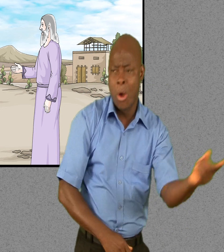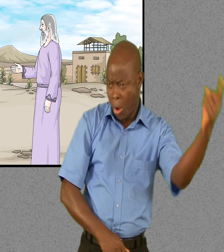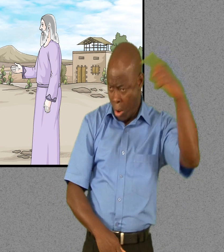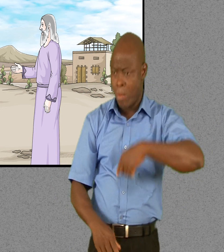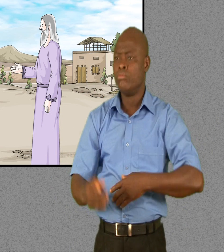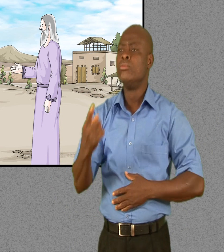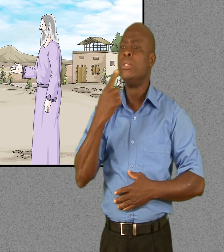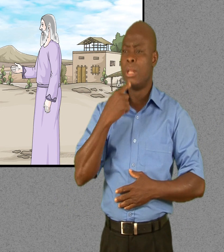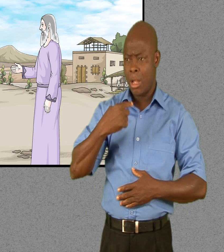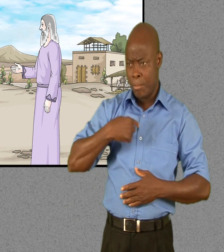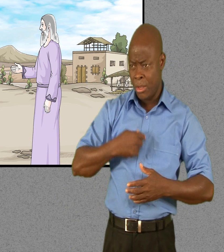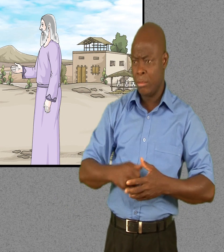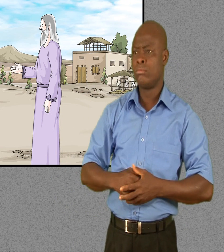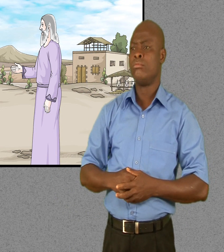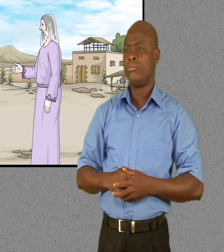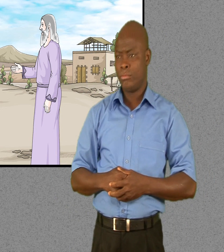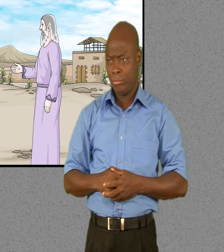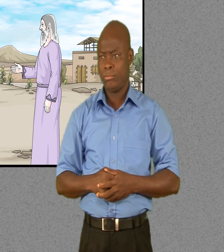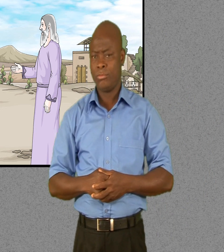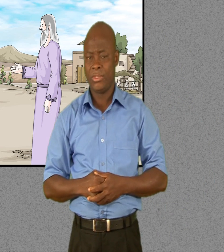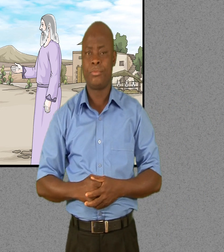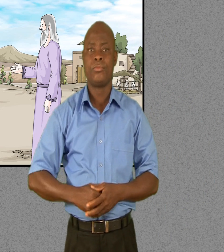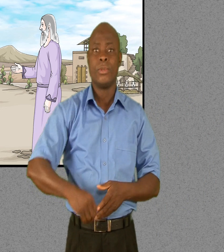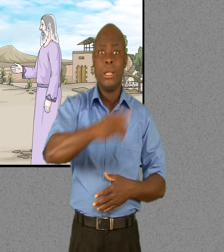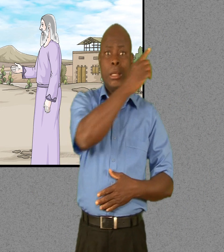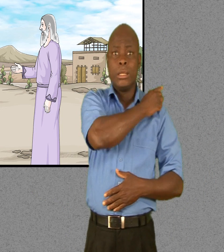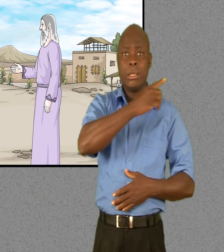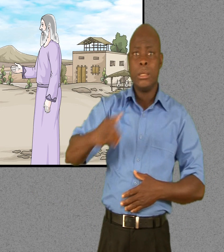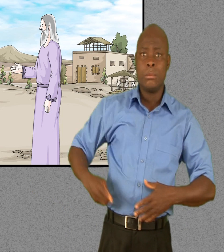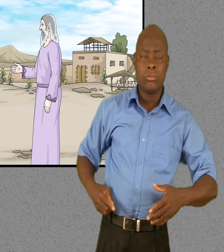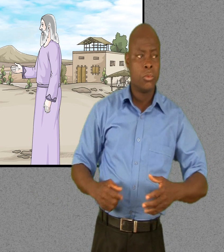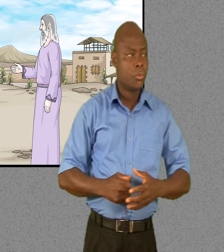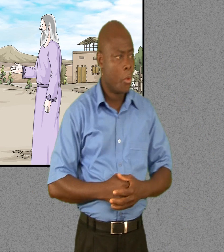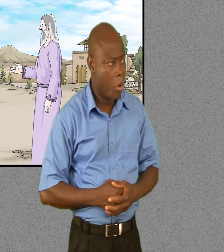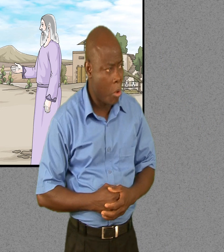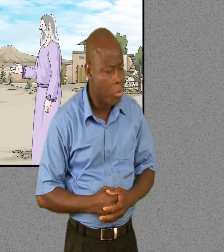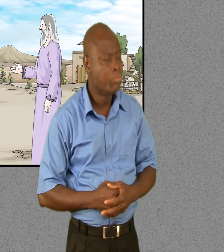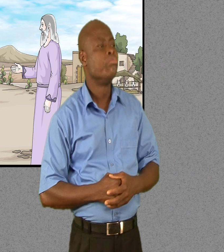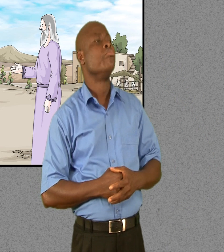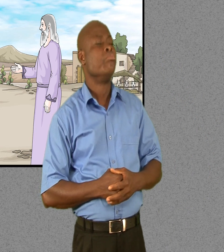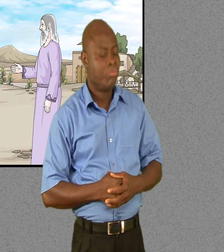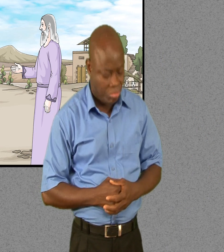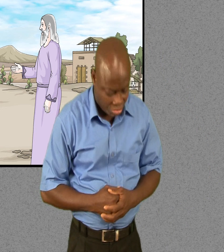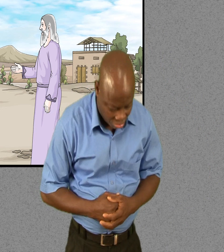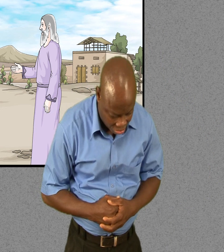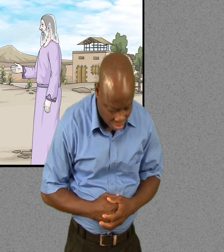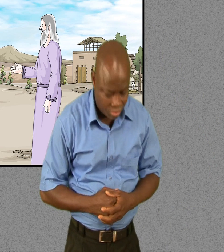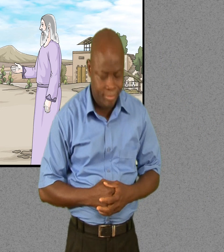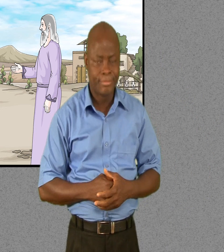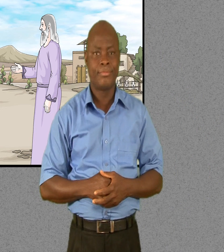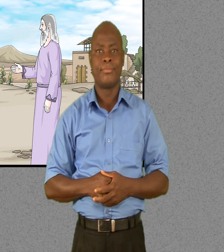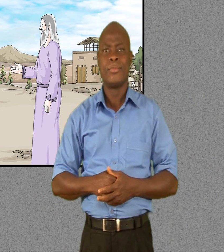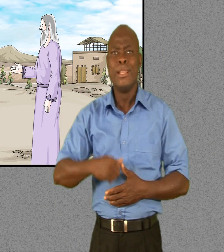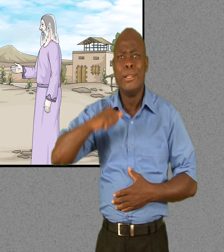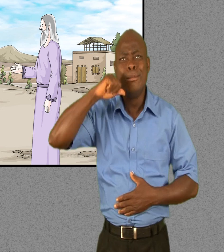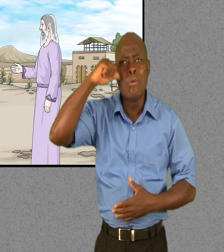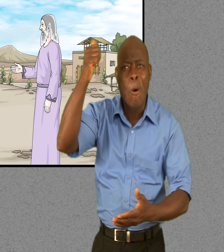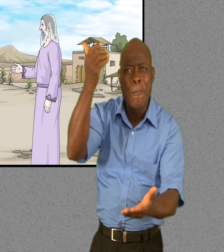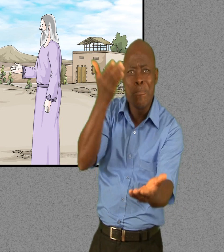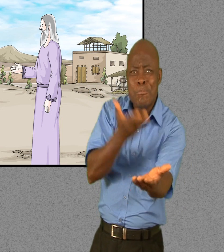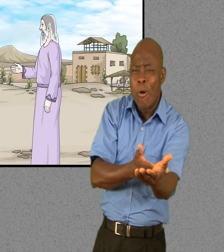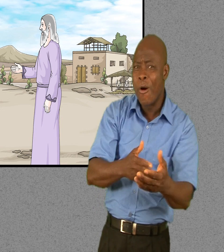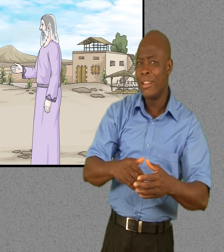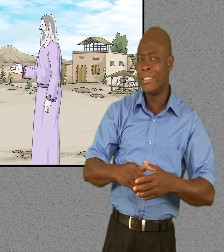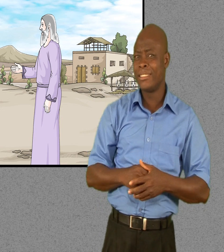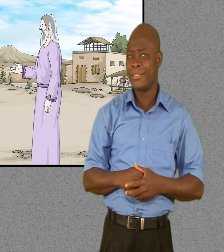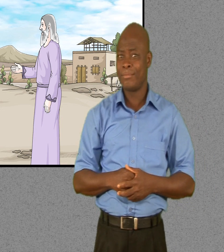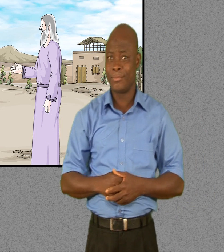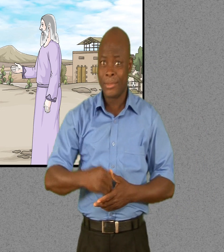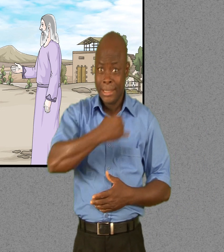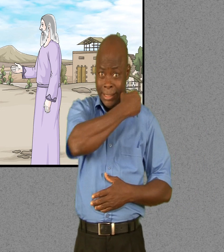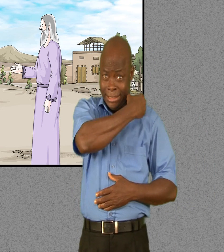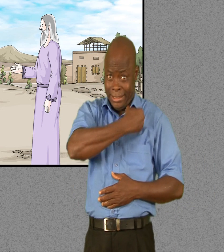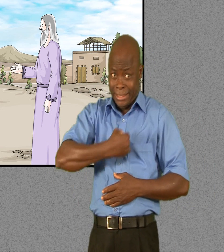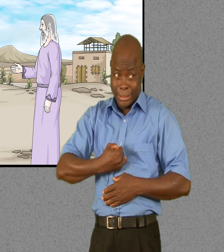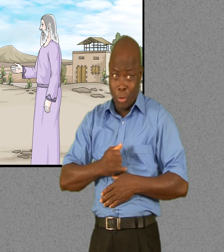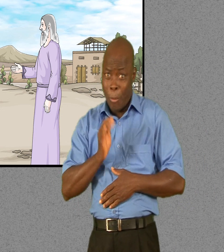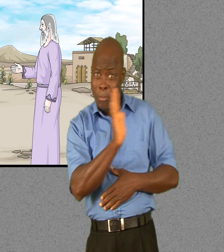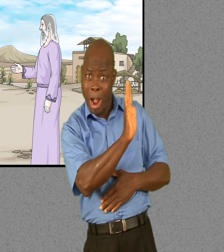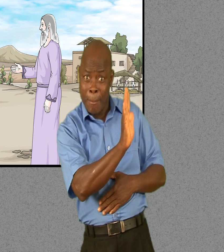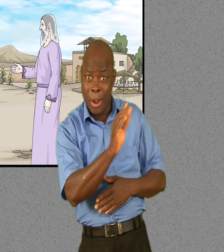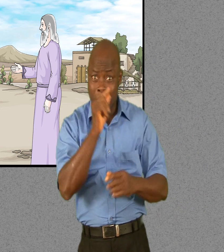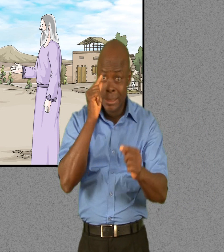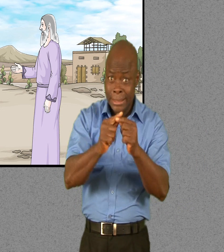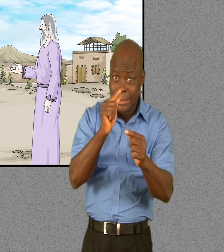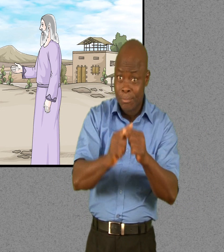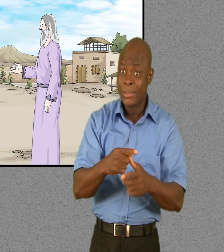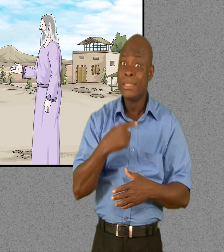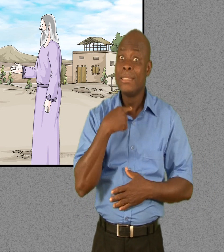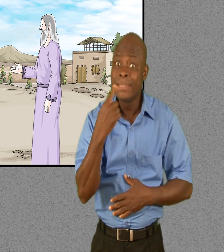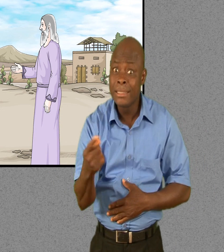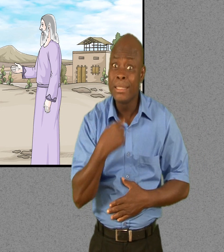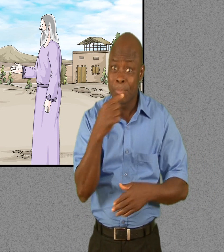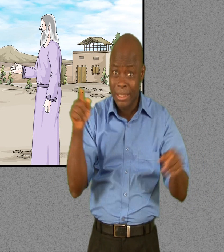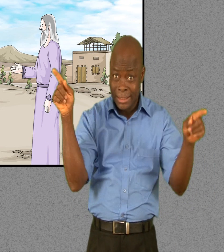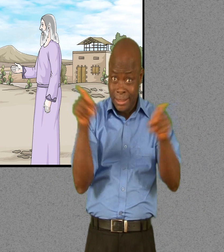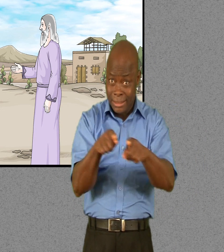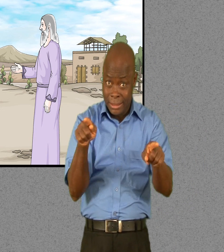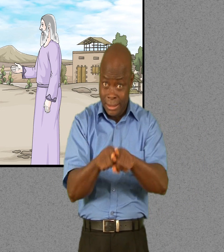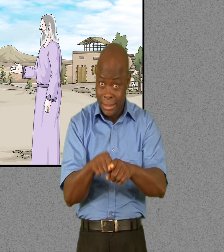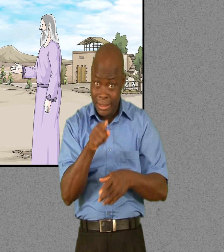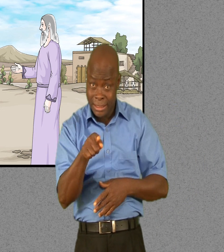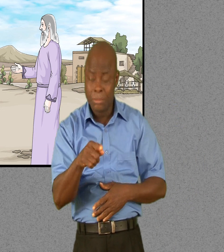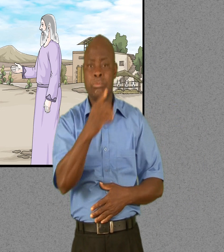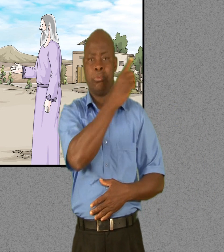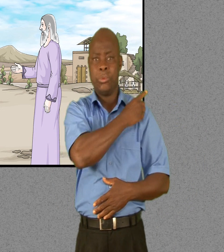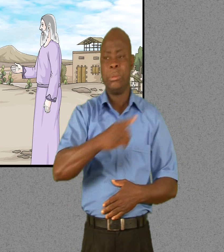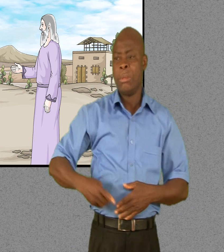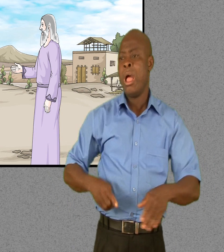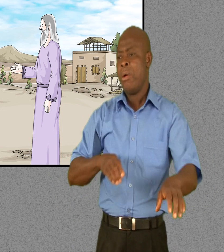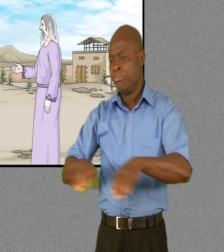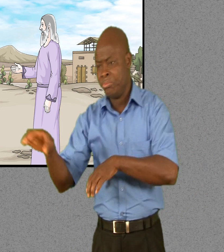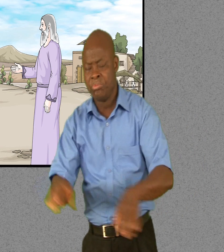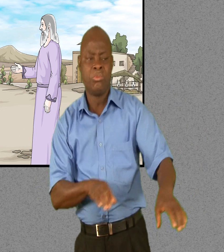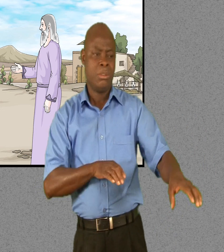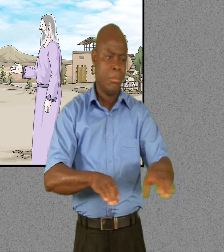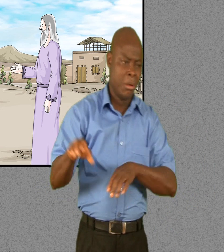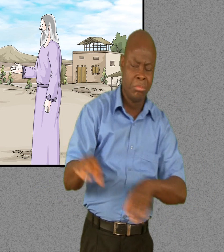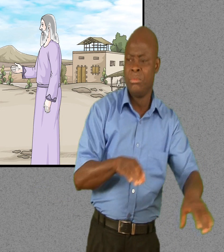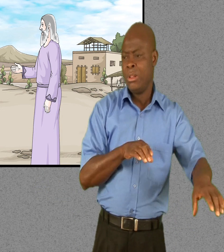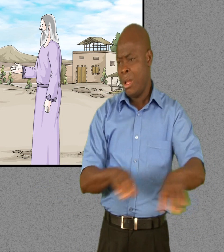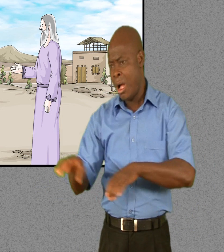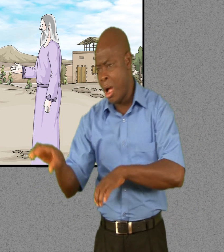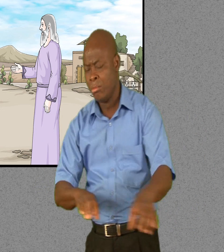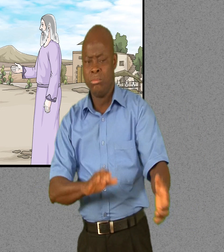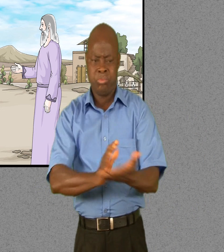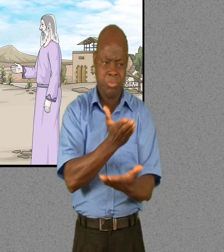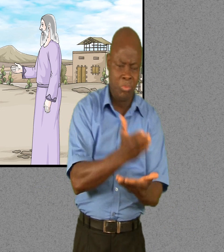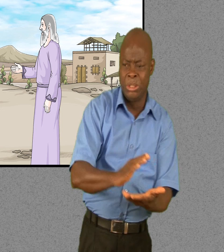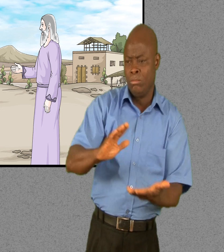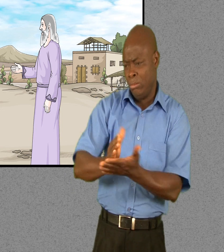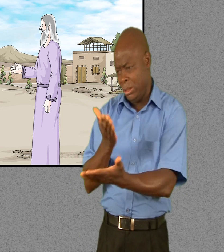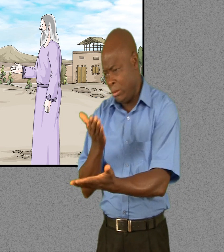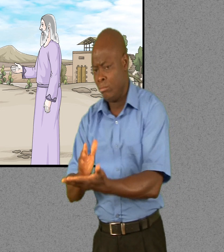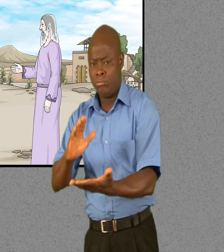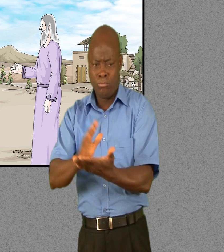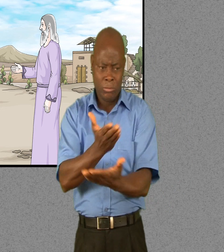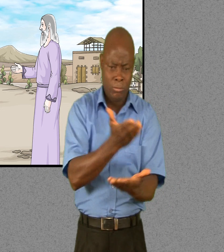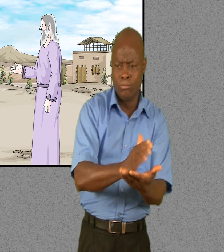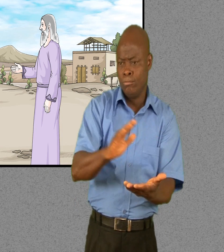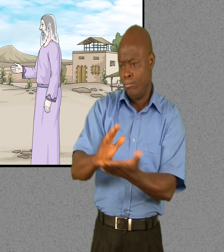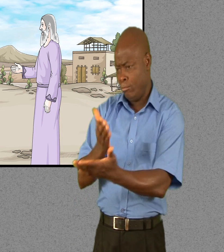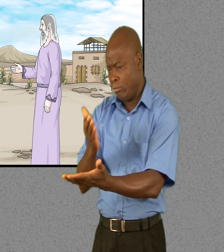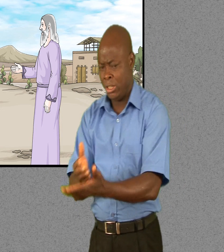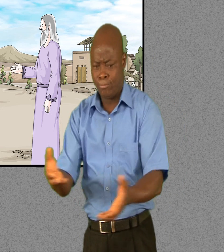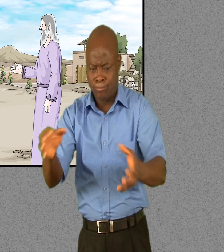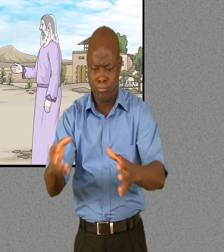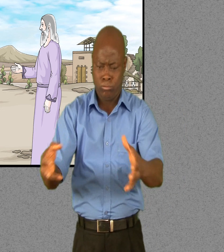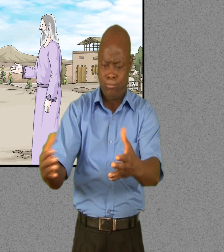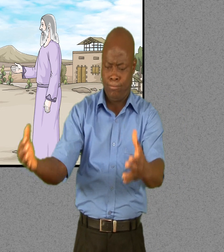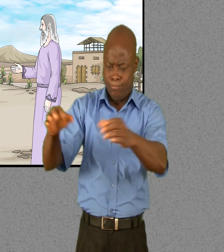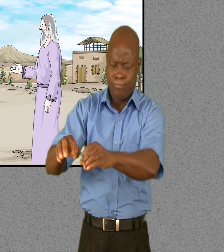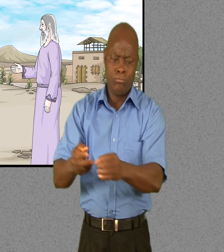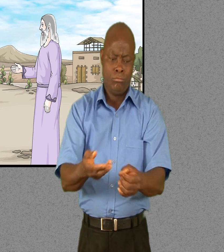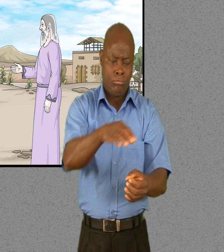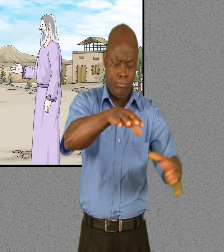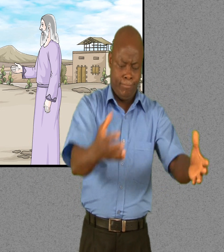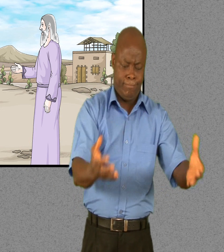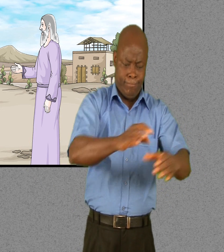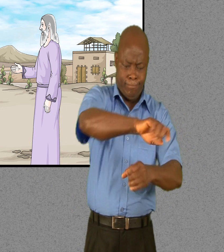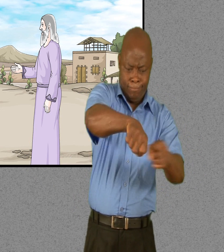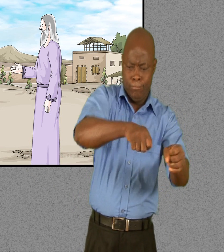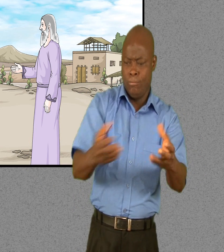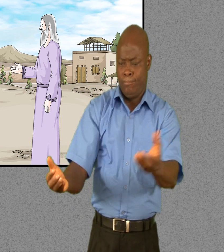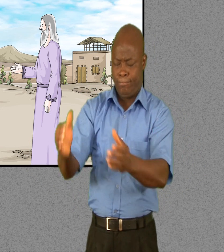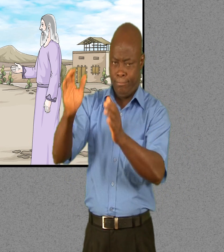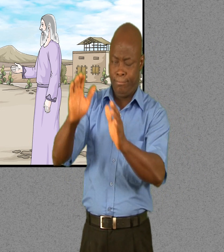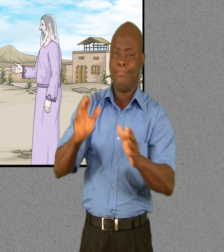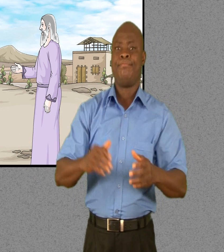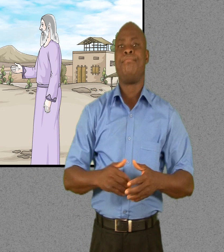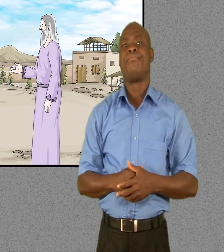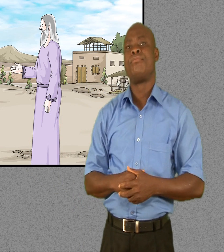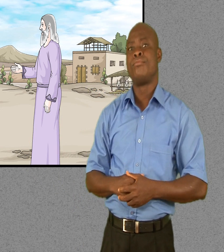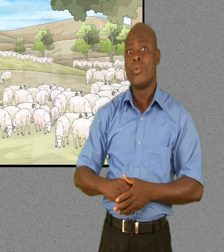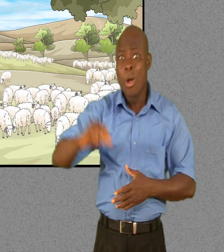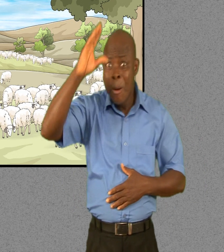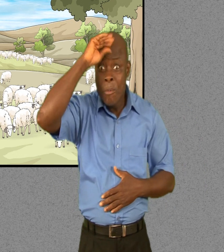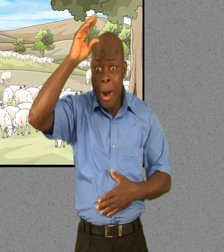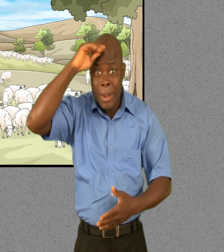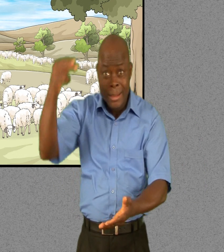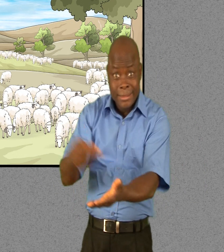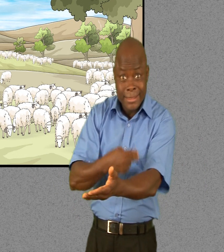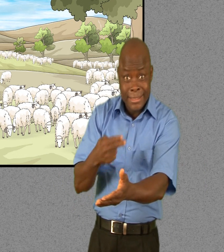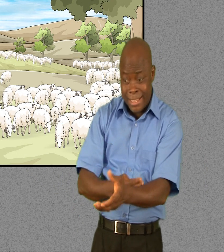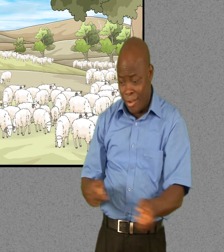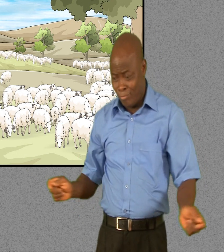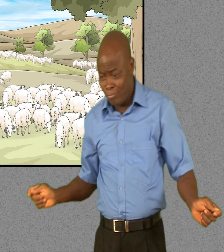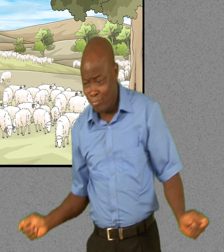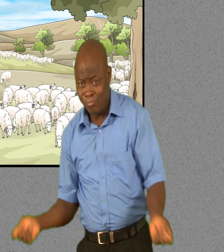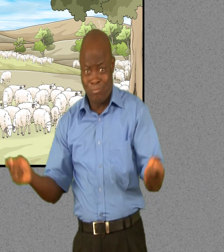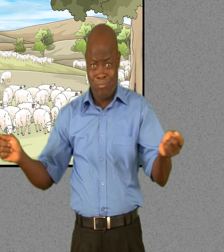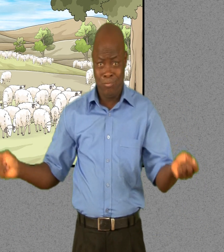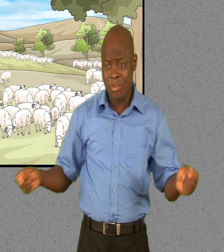They are with Saul and all the men of Israel in the Valley of Elah, fighting against the Philistines.”